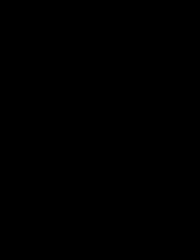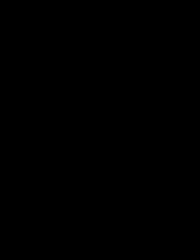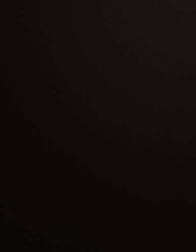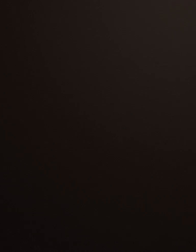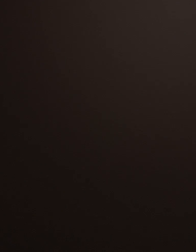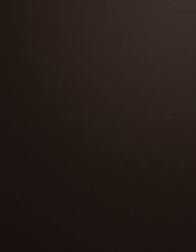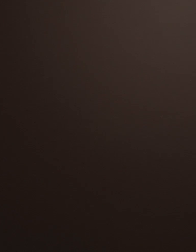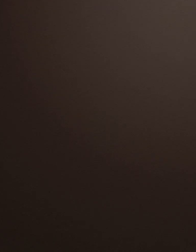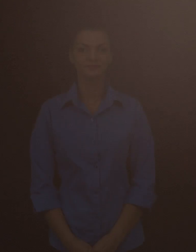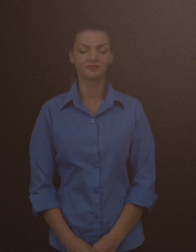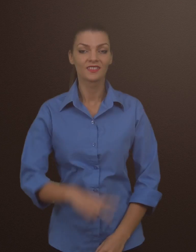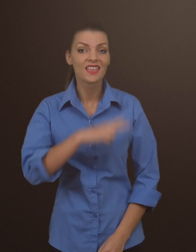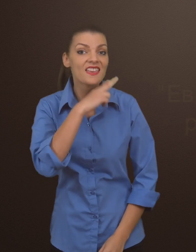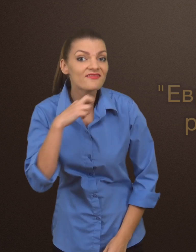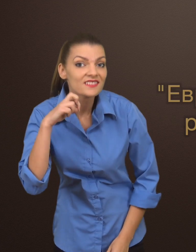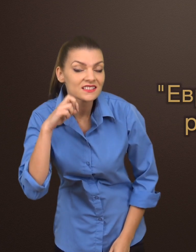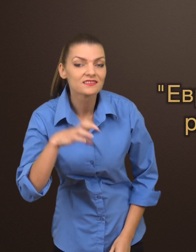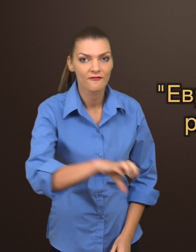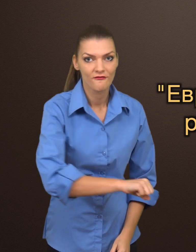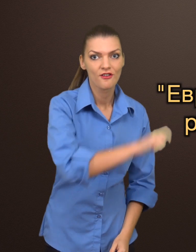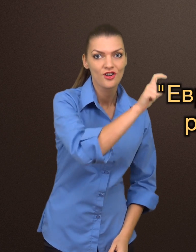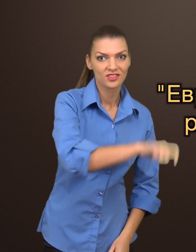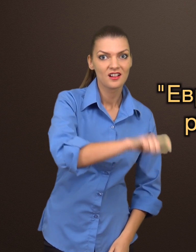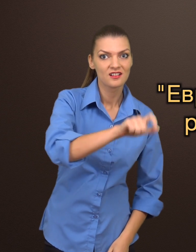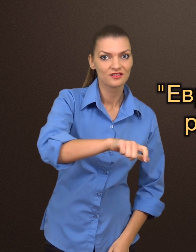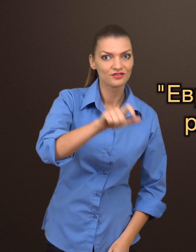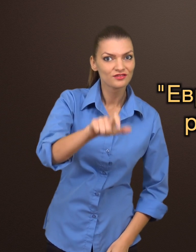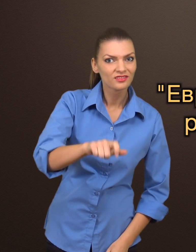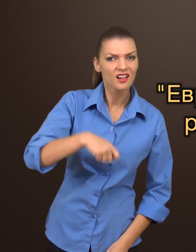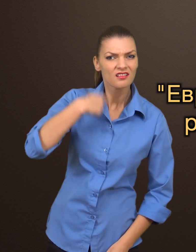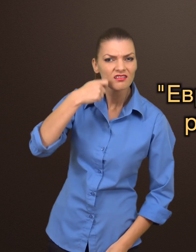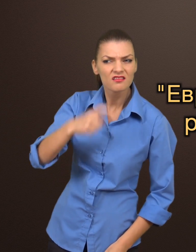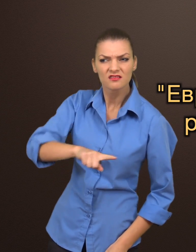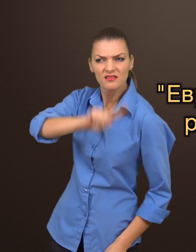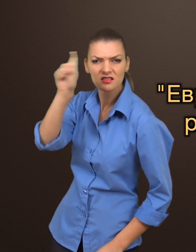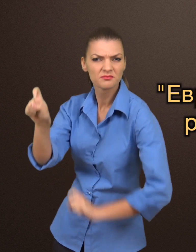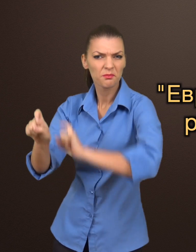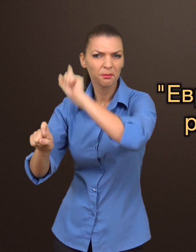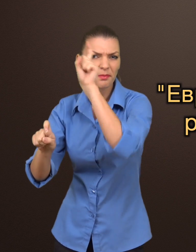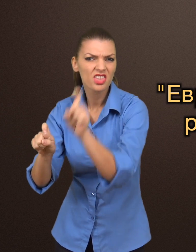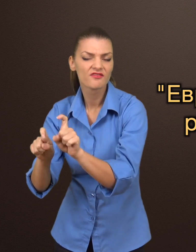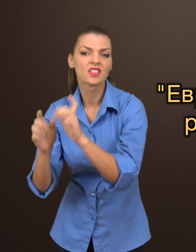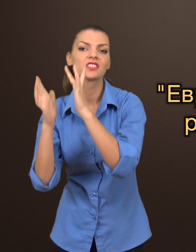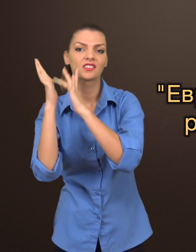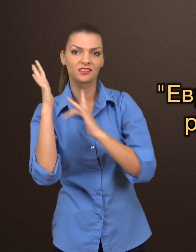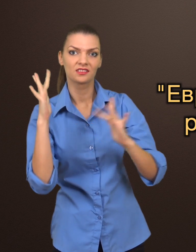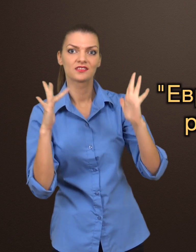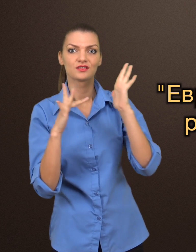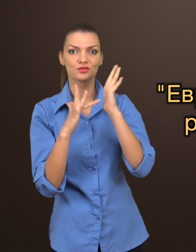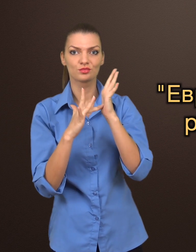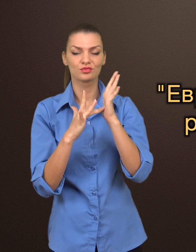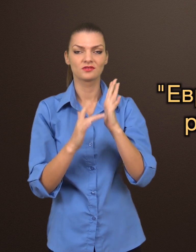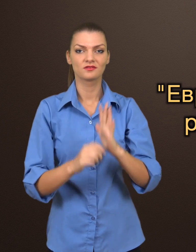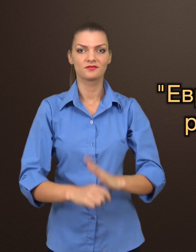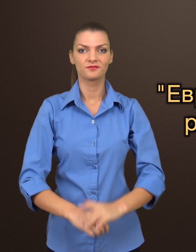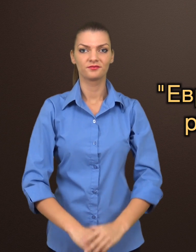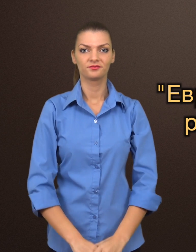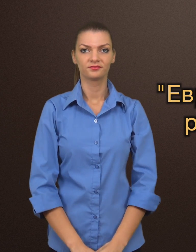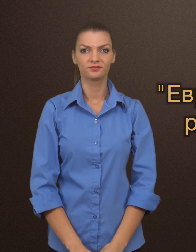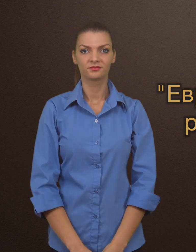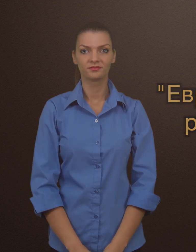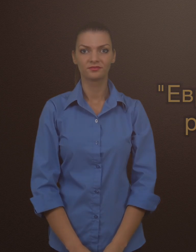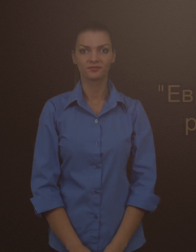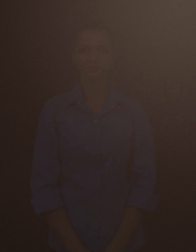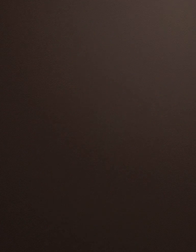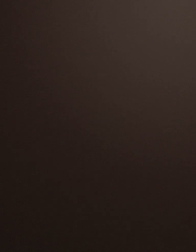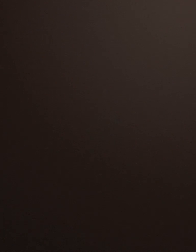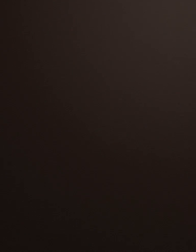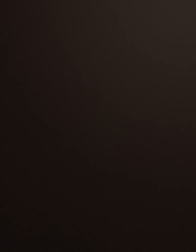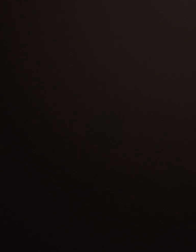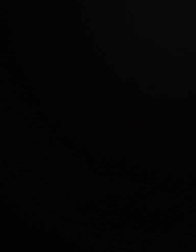Jewish leaders question Jesus